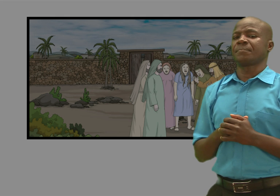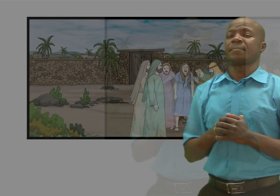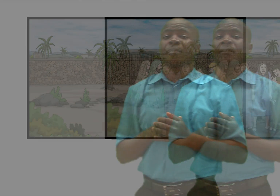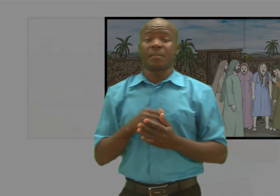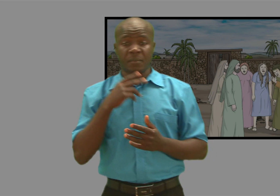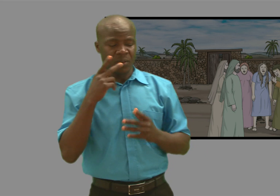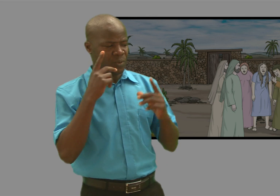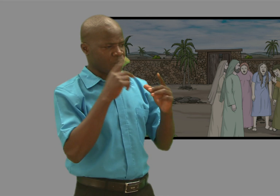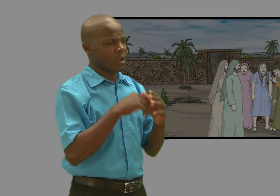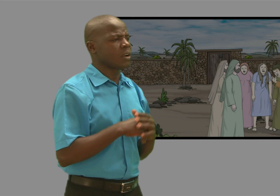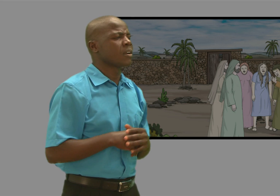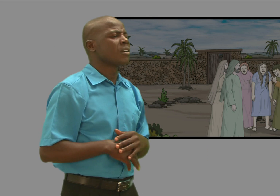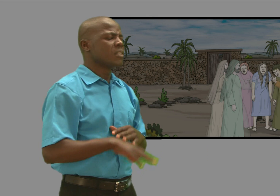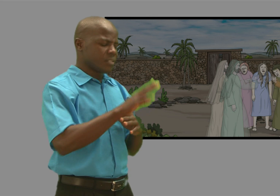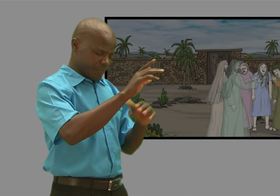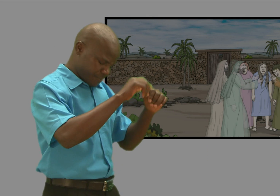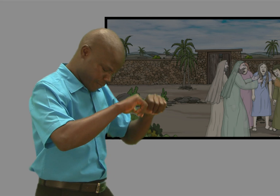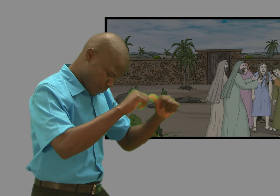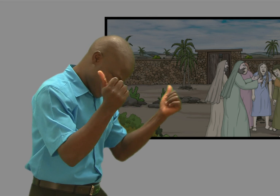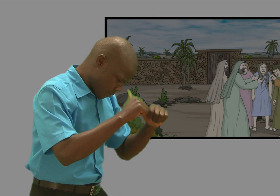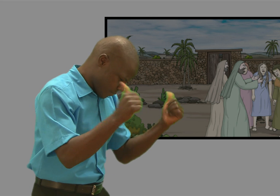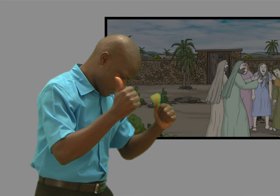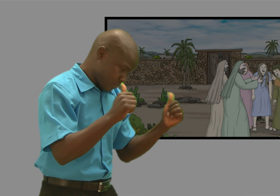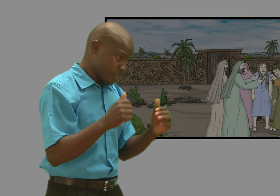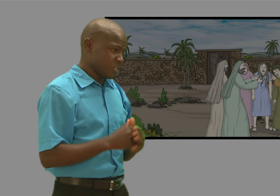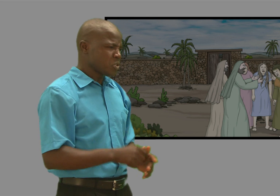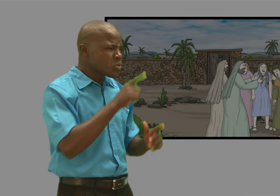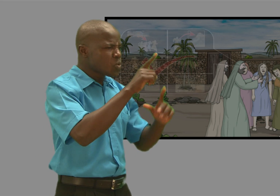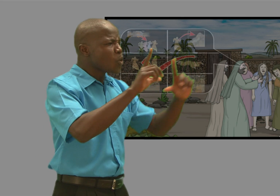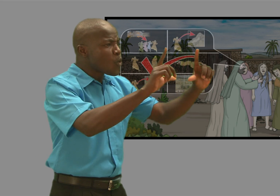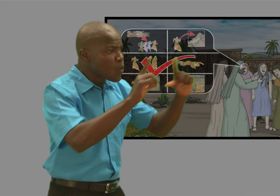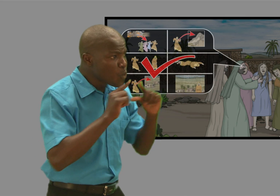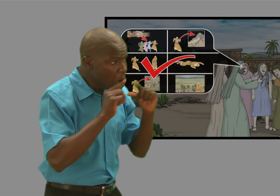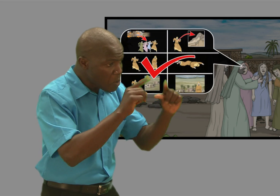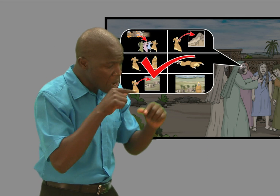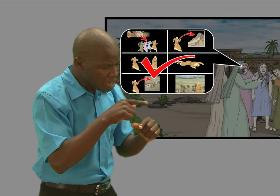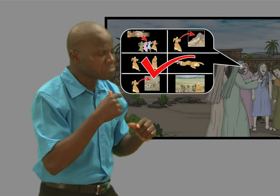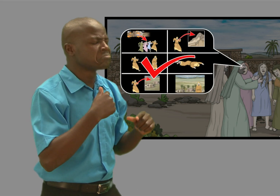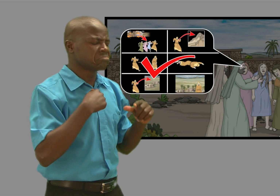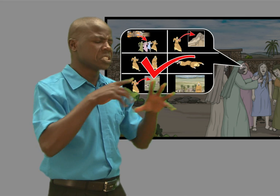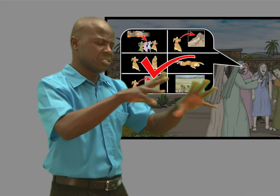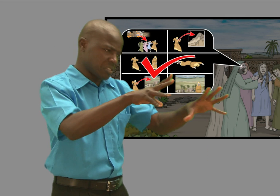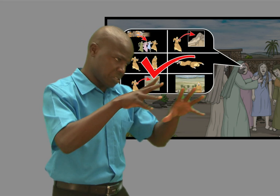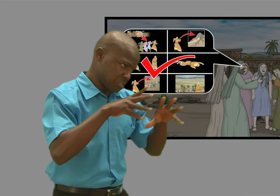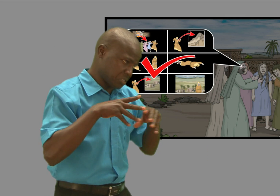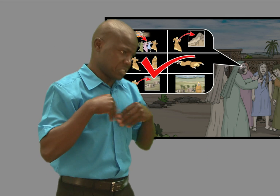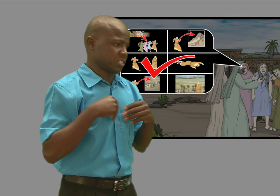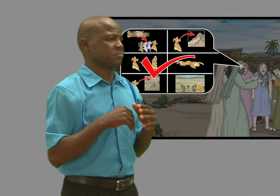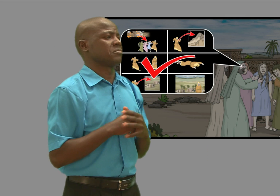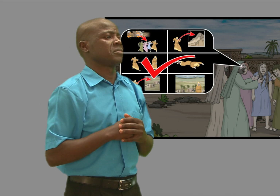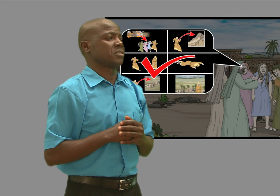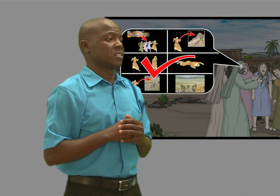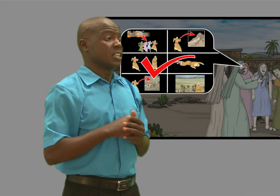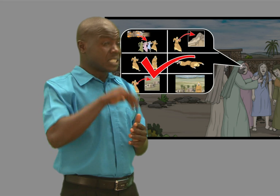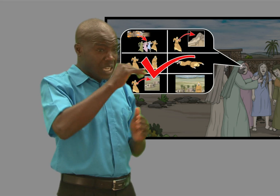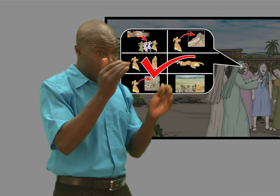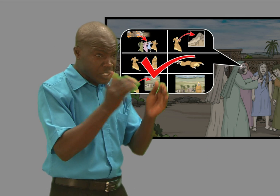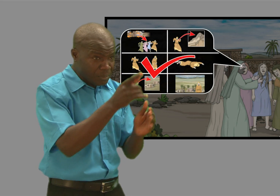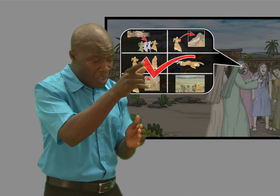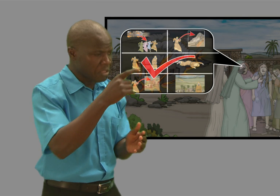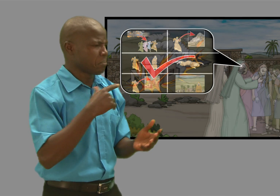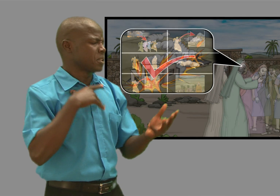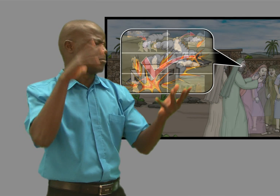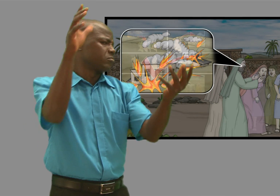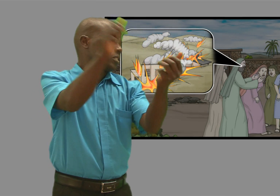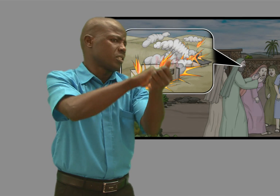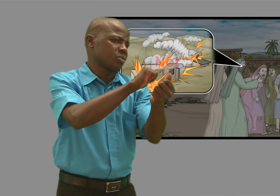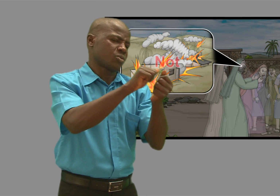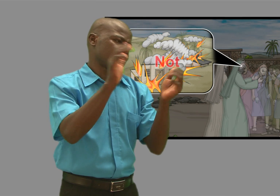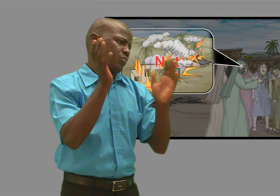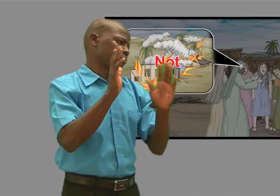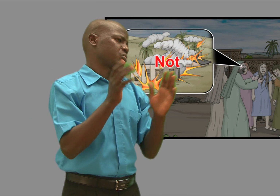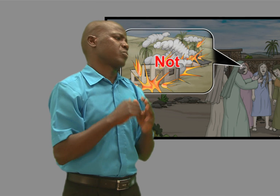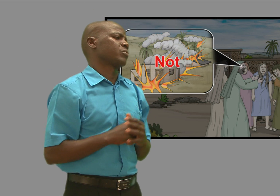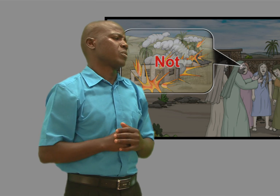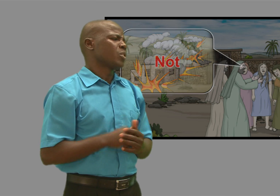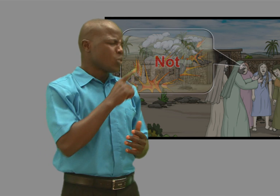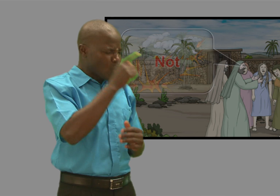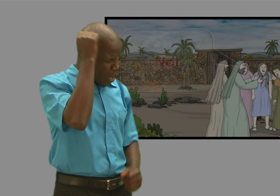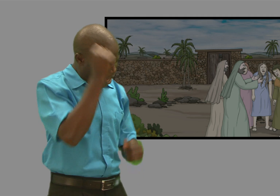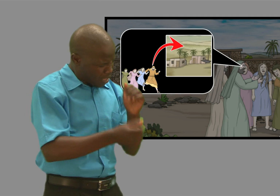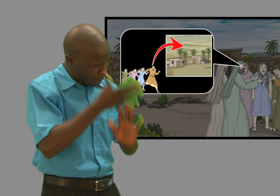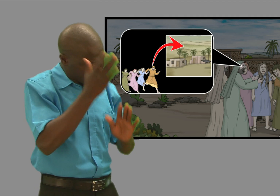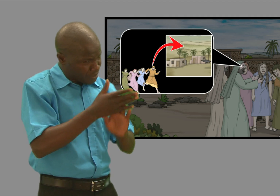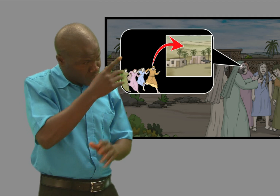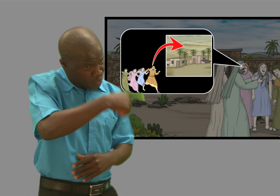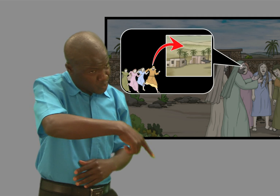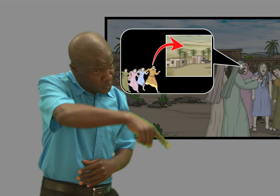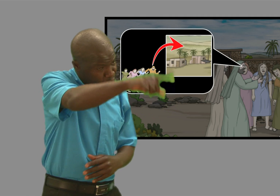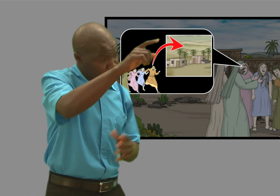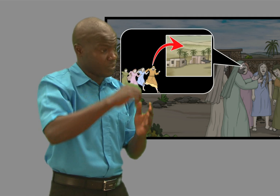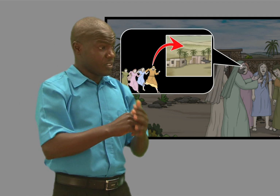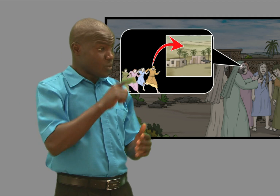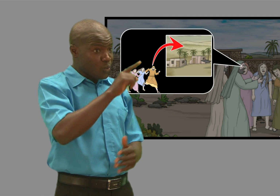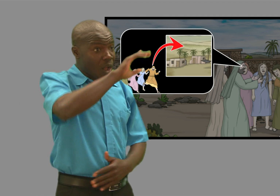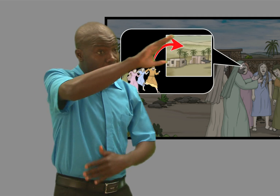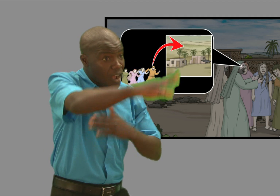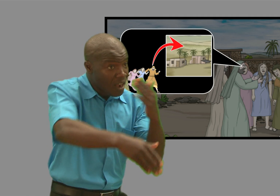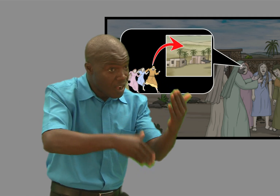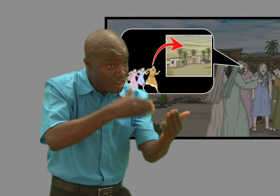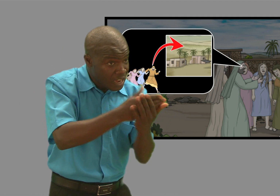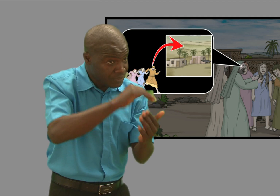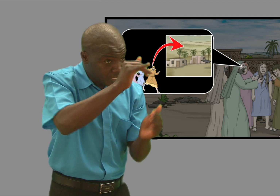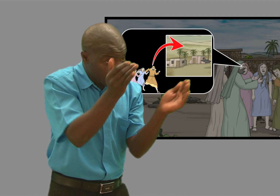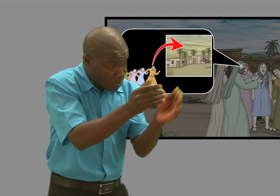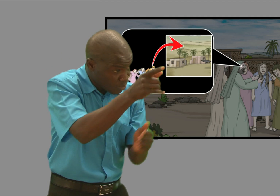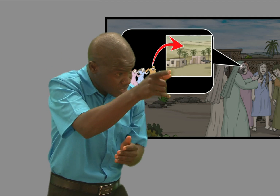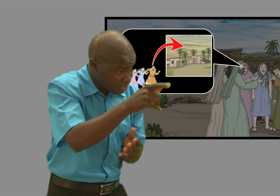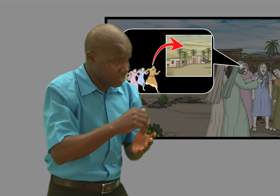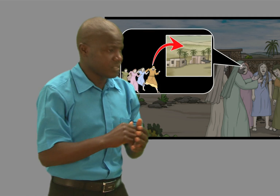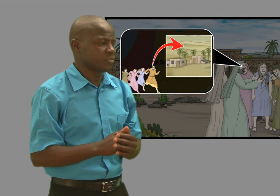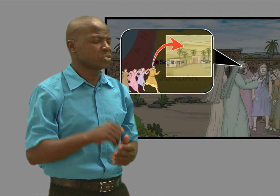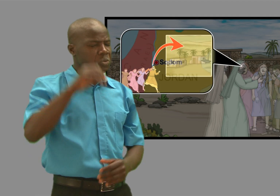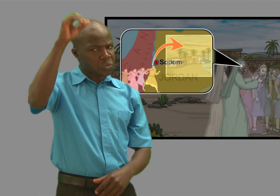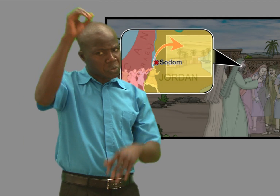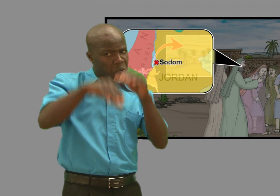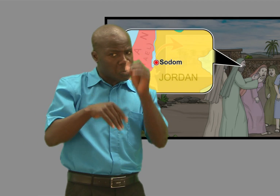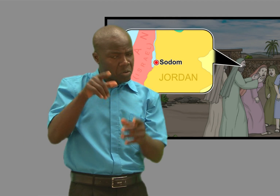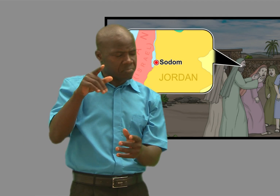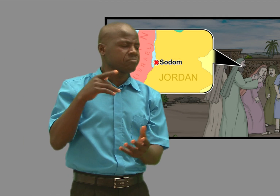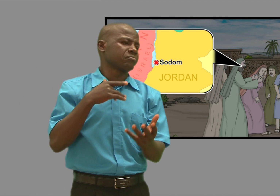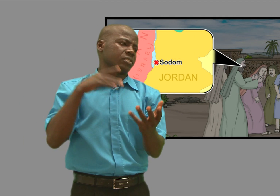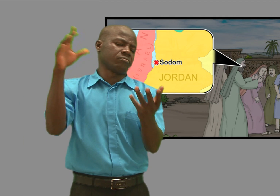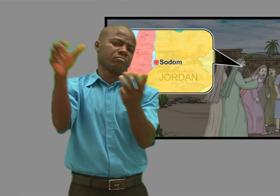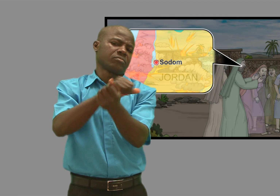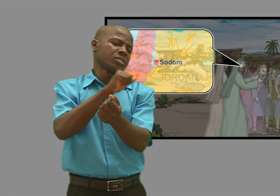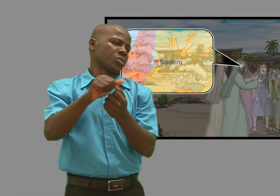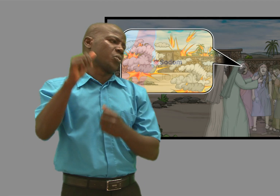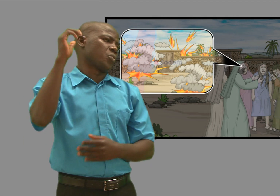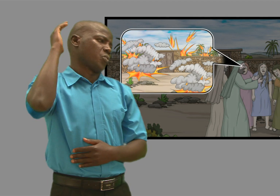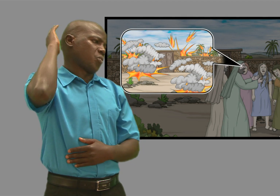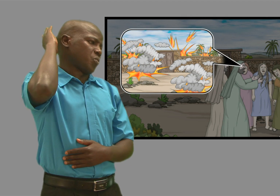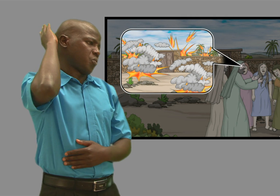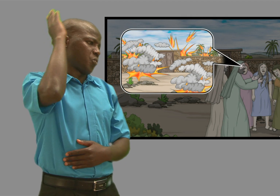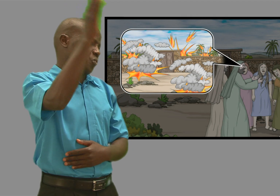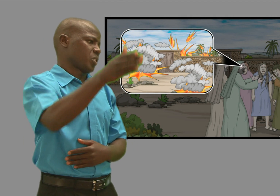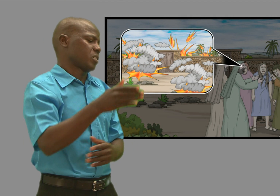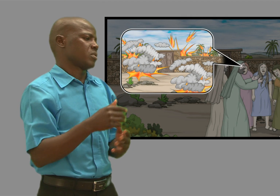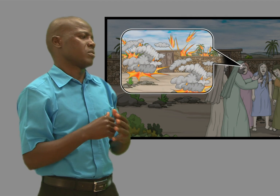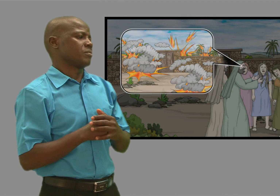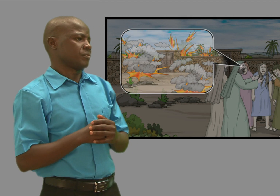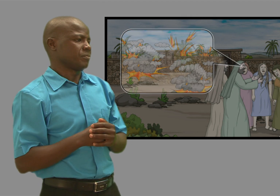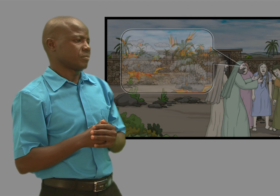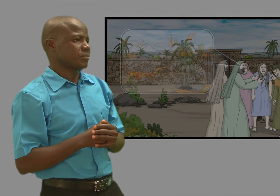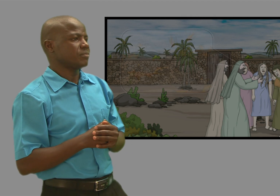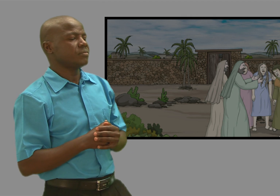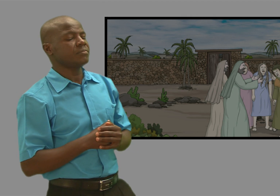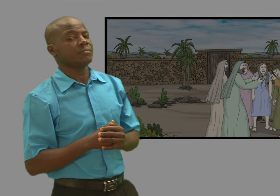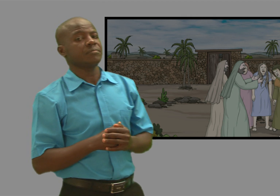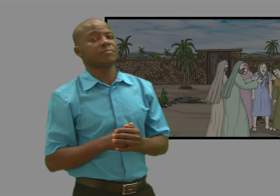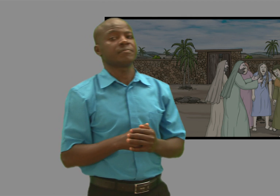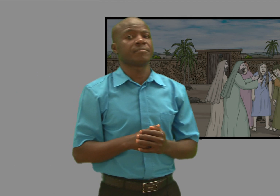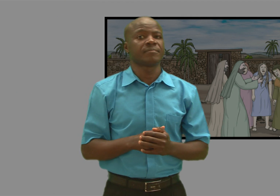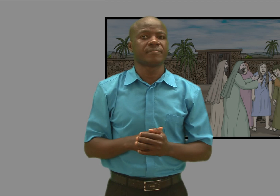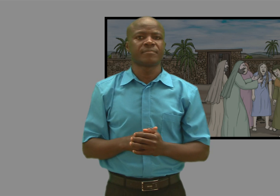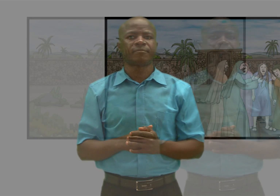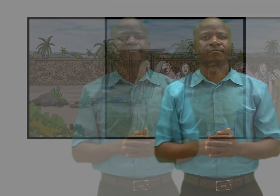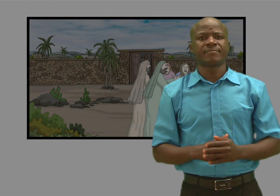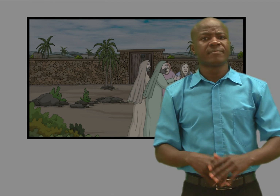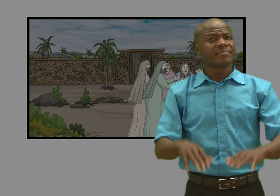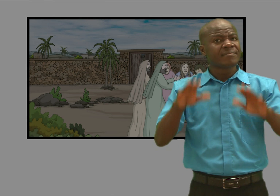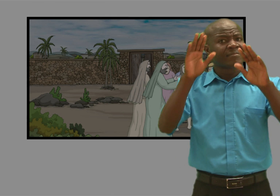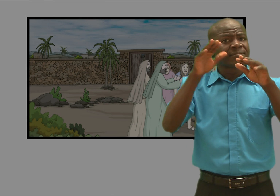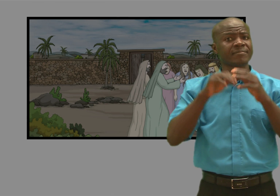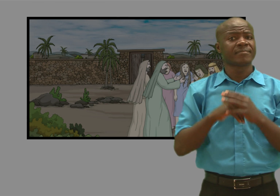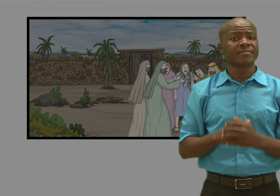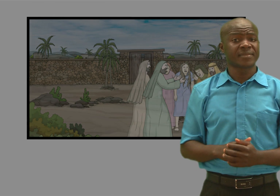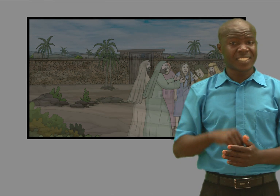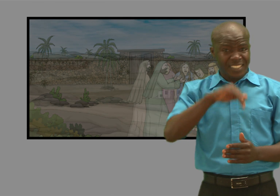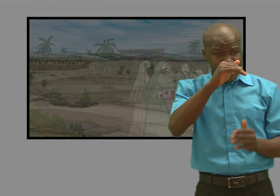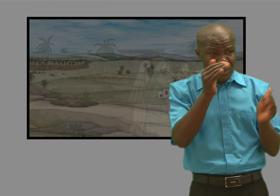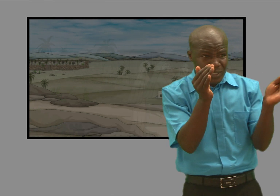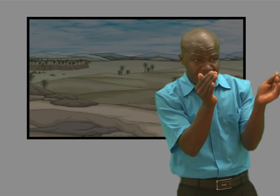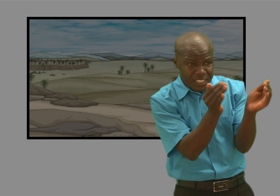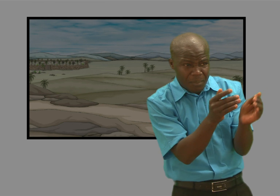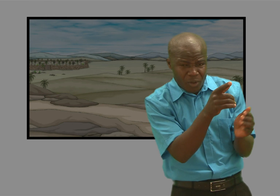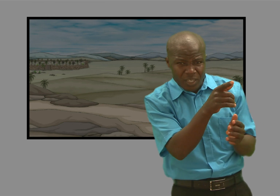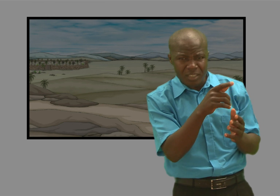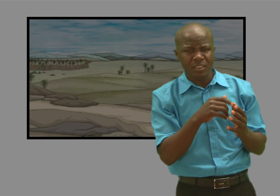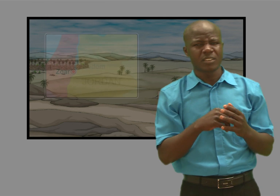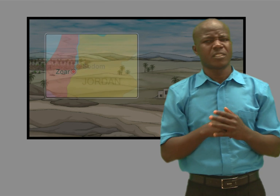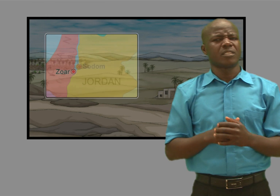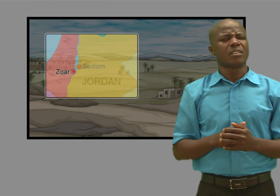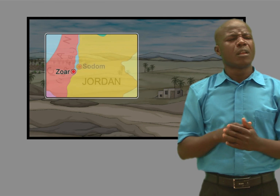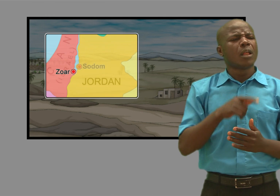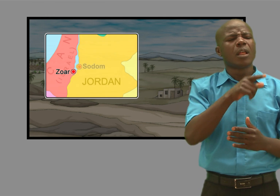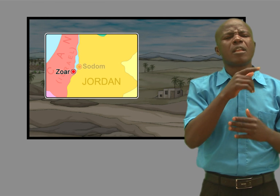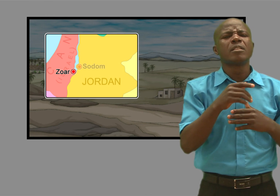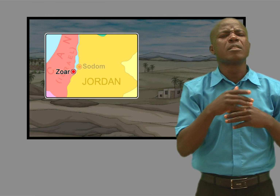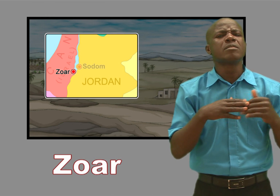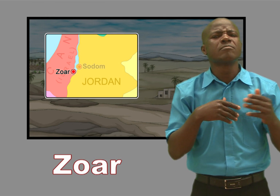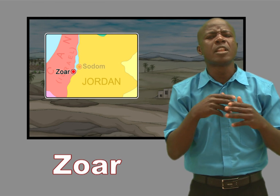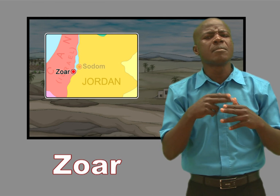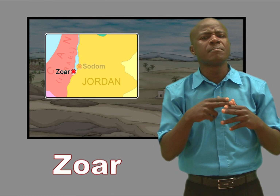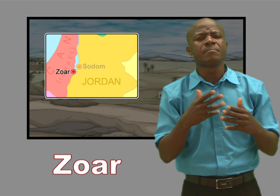“Very well,” he answered, “I will grant this request as well, and will not demolish the town you indicate. Hurry! Run there quickly, for I cannot do anything until you reach it.”